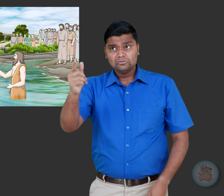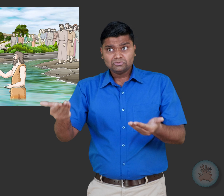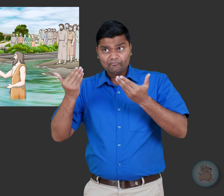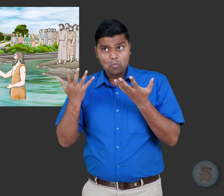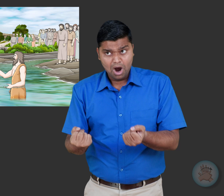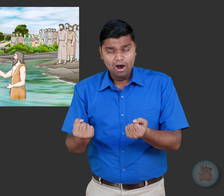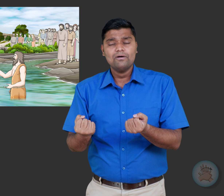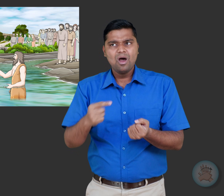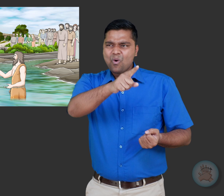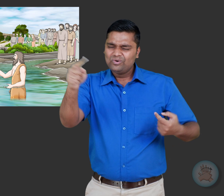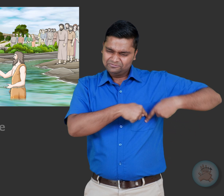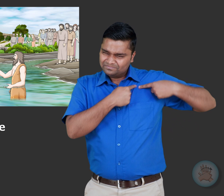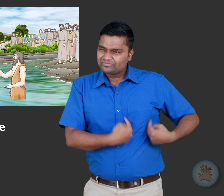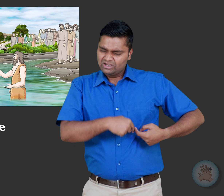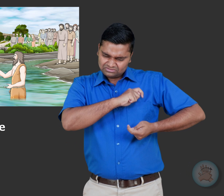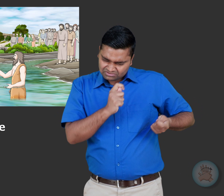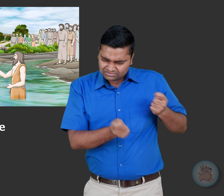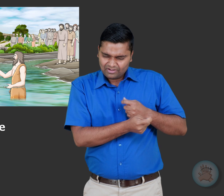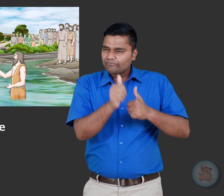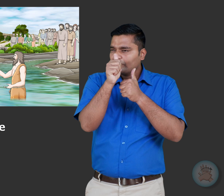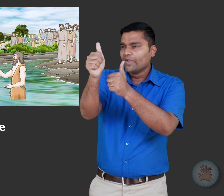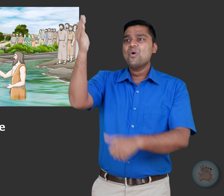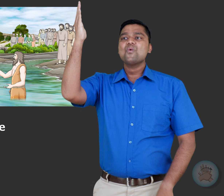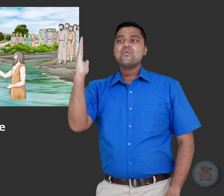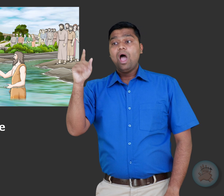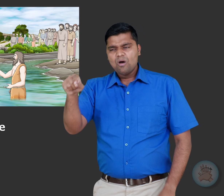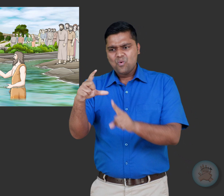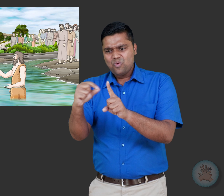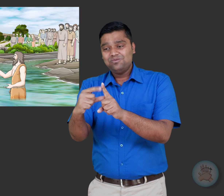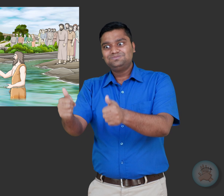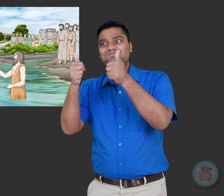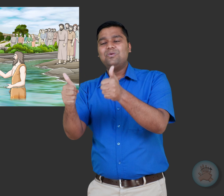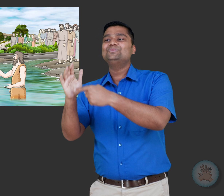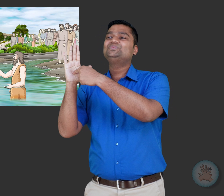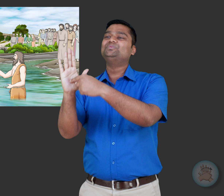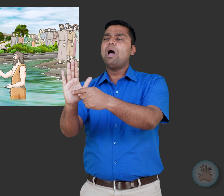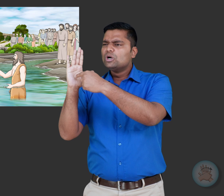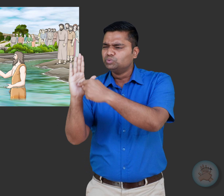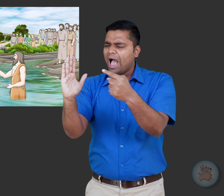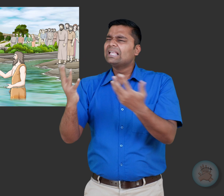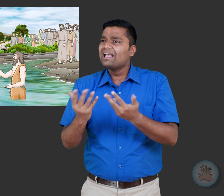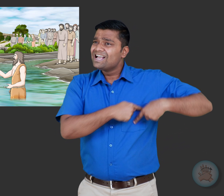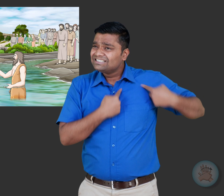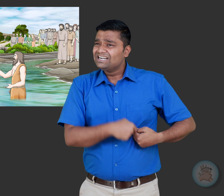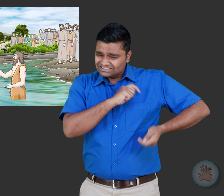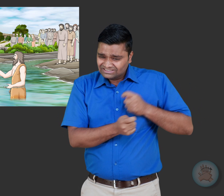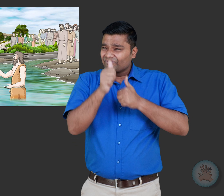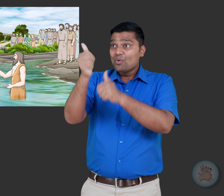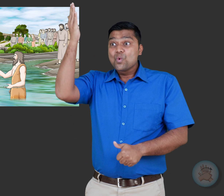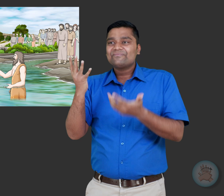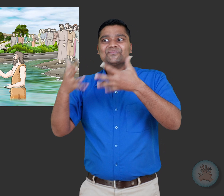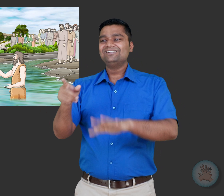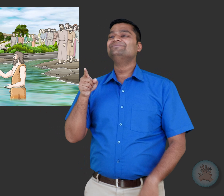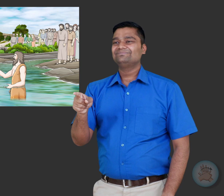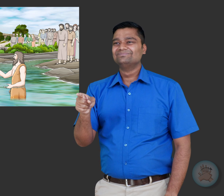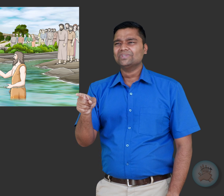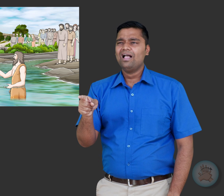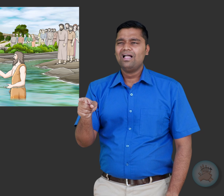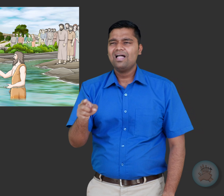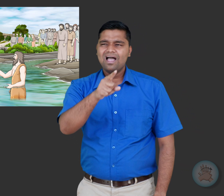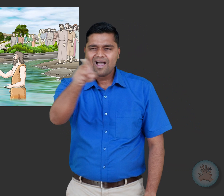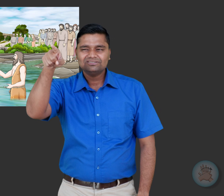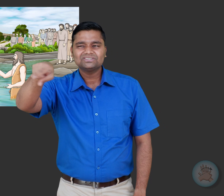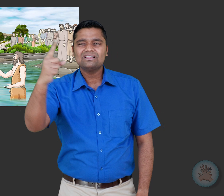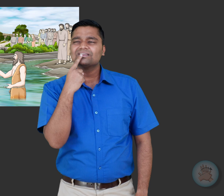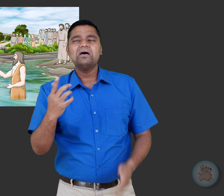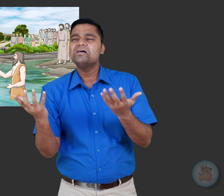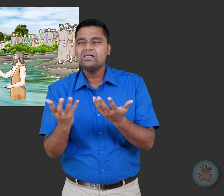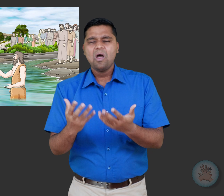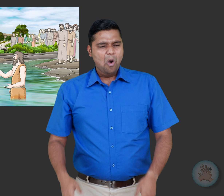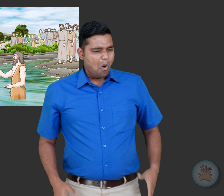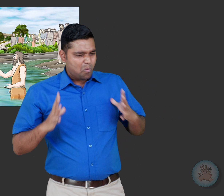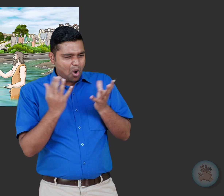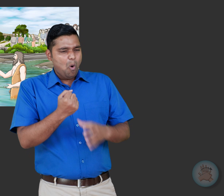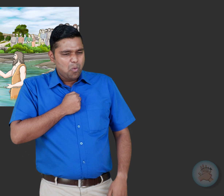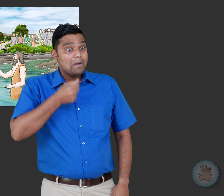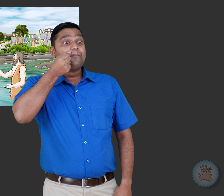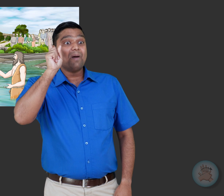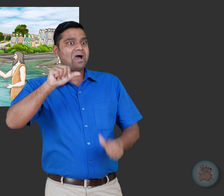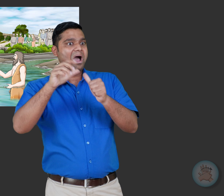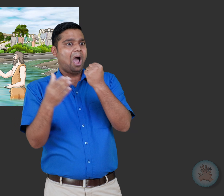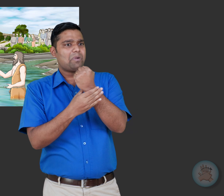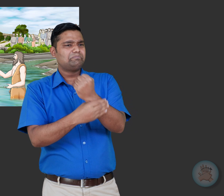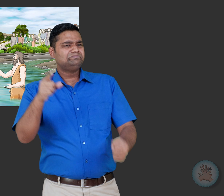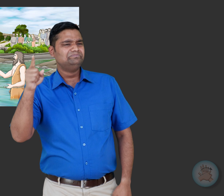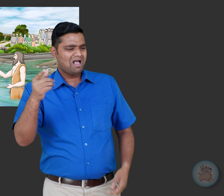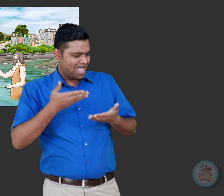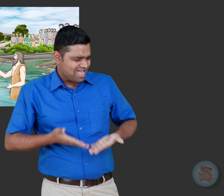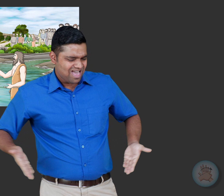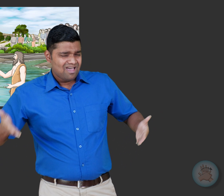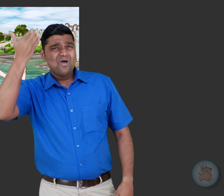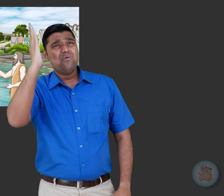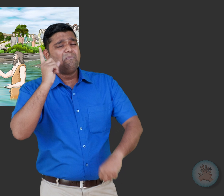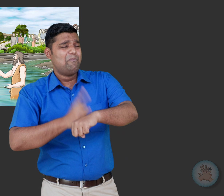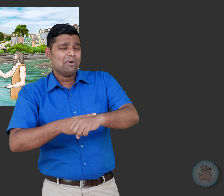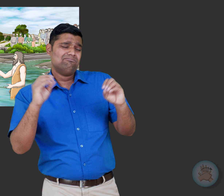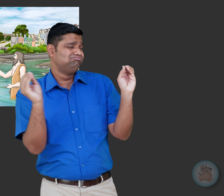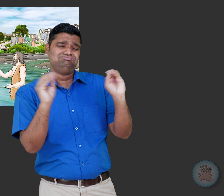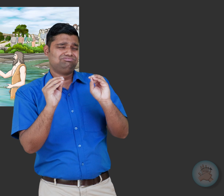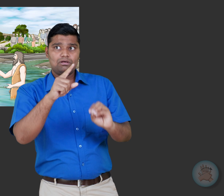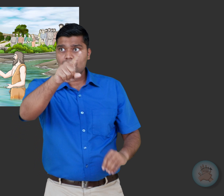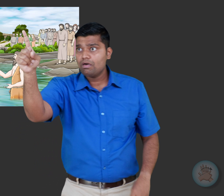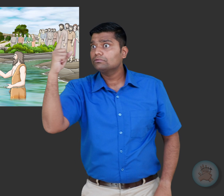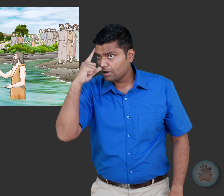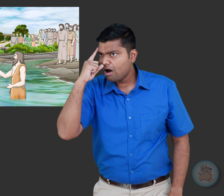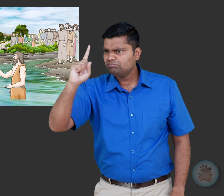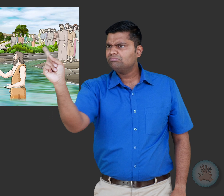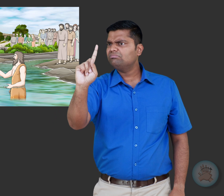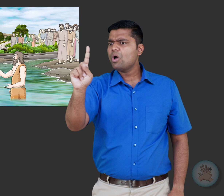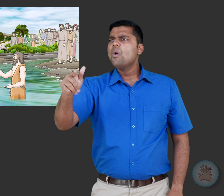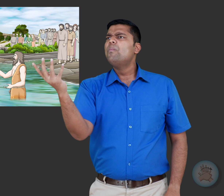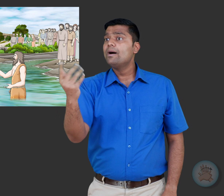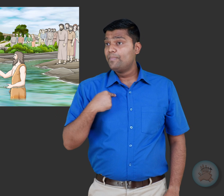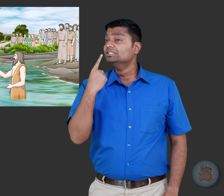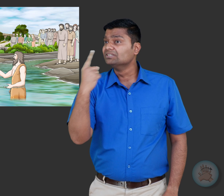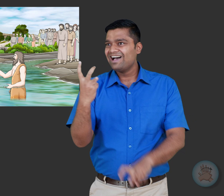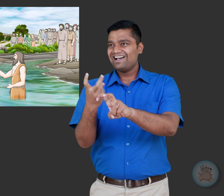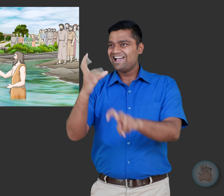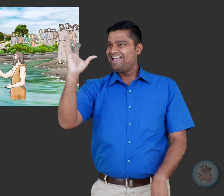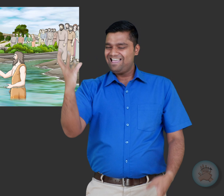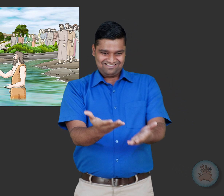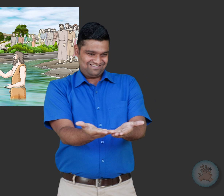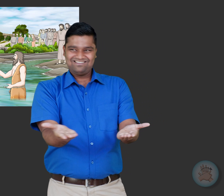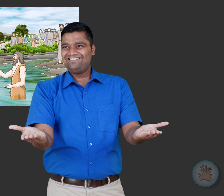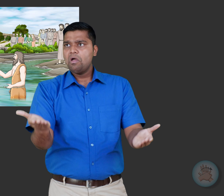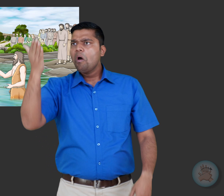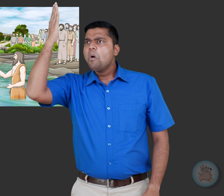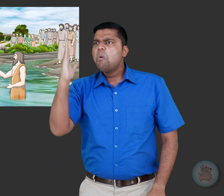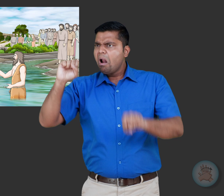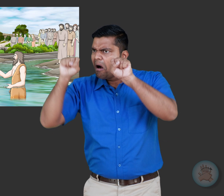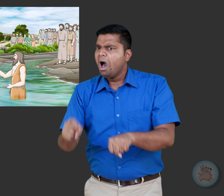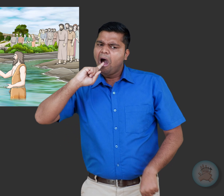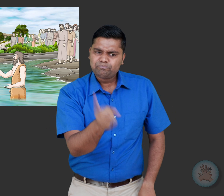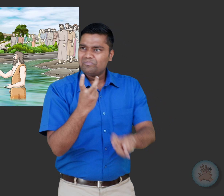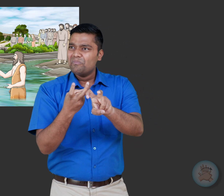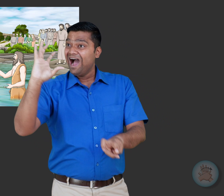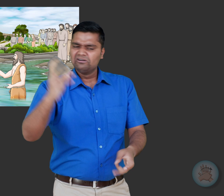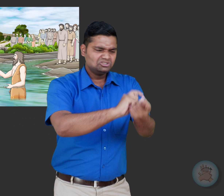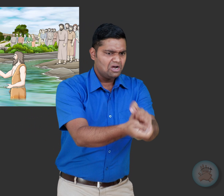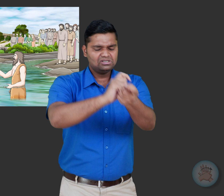Produce fruit, then, in keeping with repentance. And do not presume to say to yourselves, ‘We have Abraham as our father.’